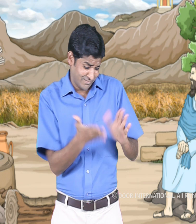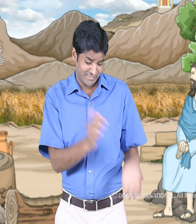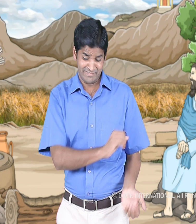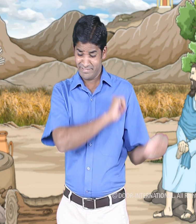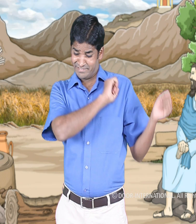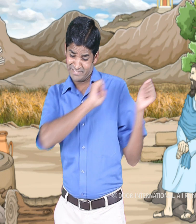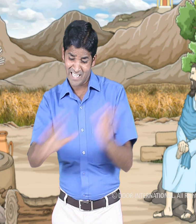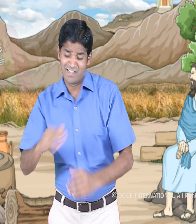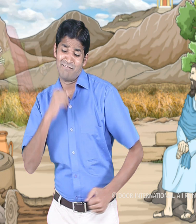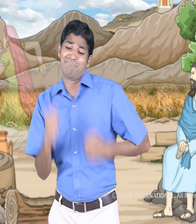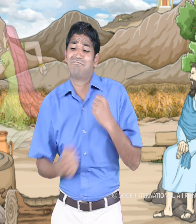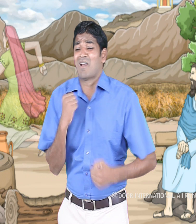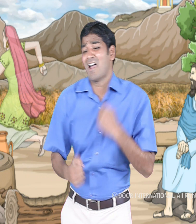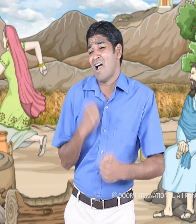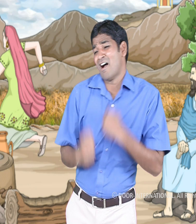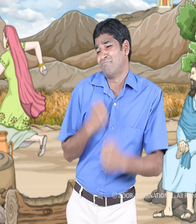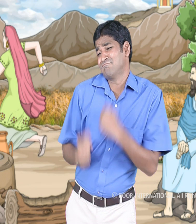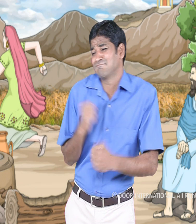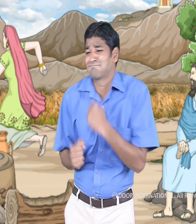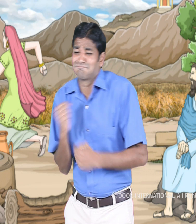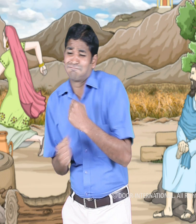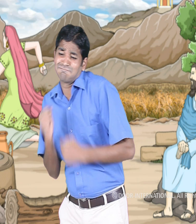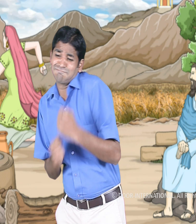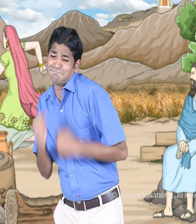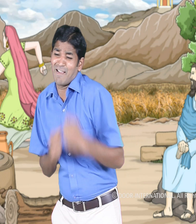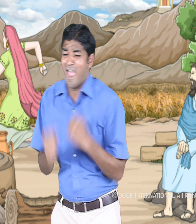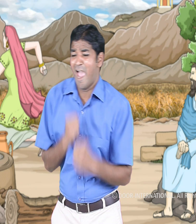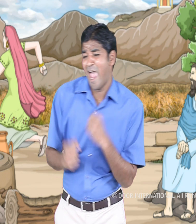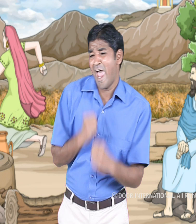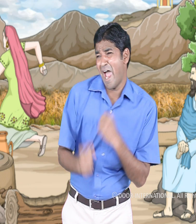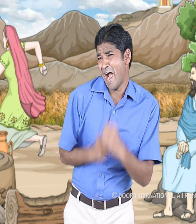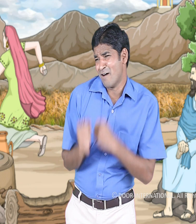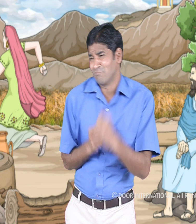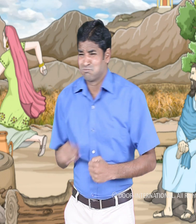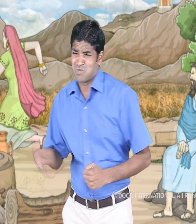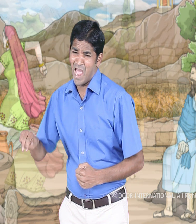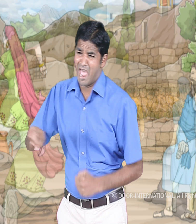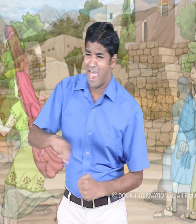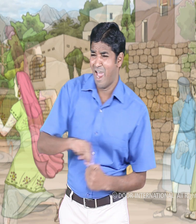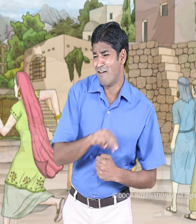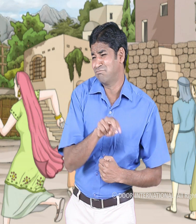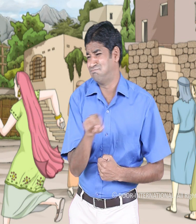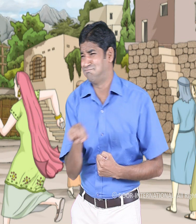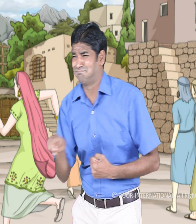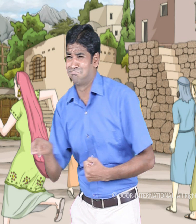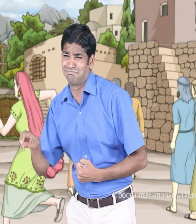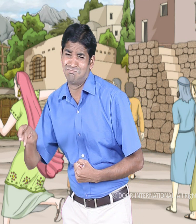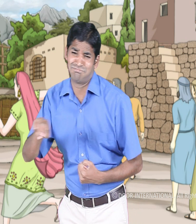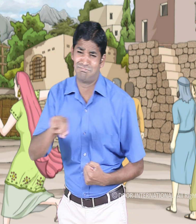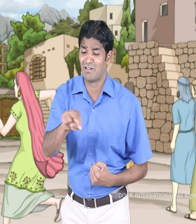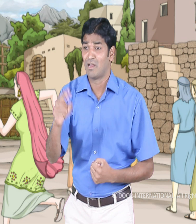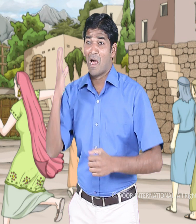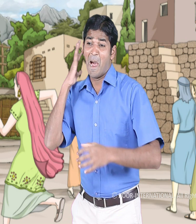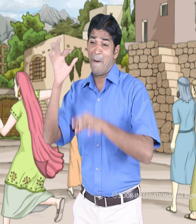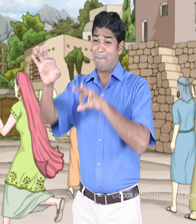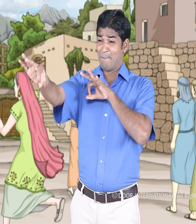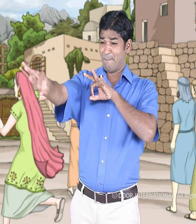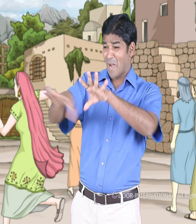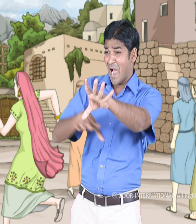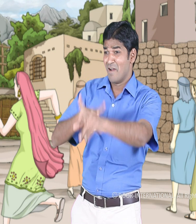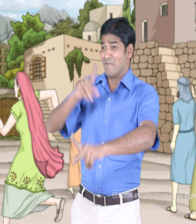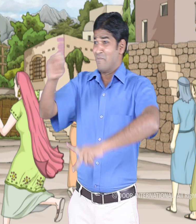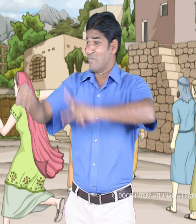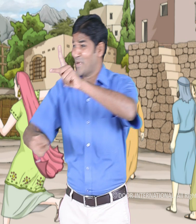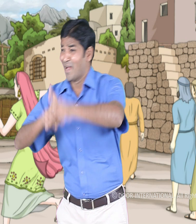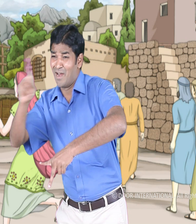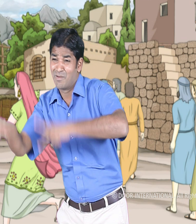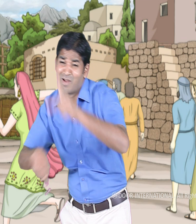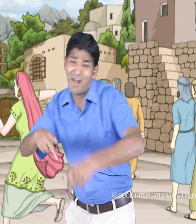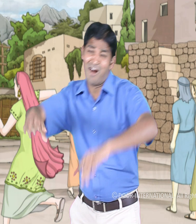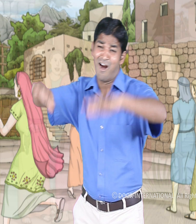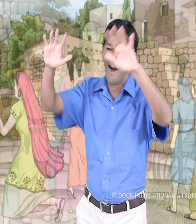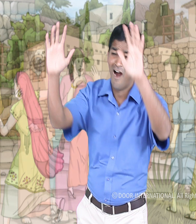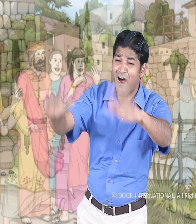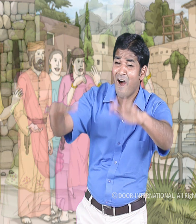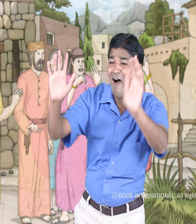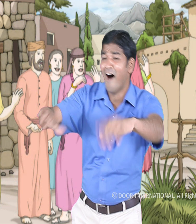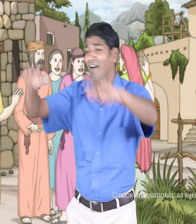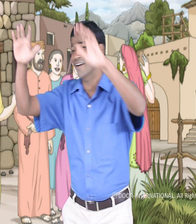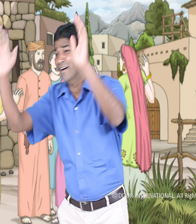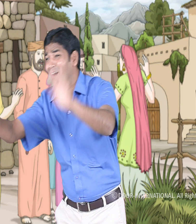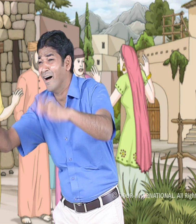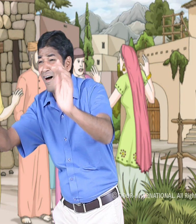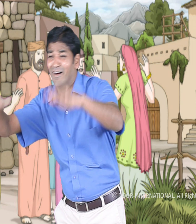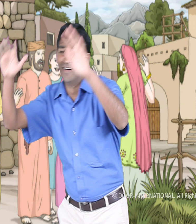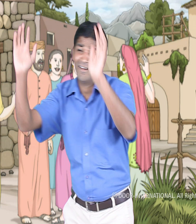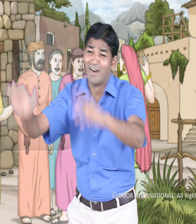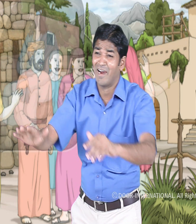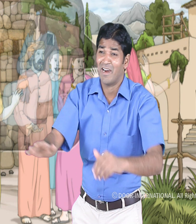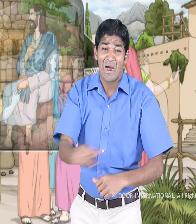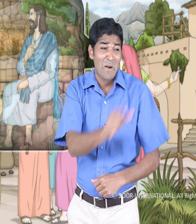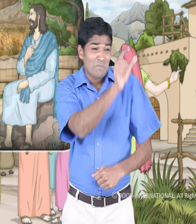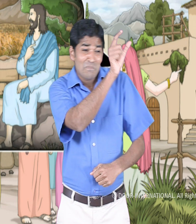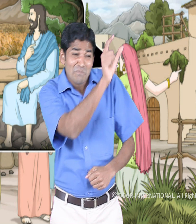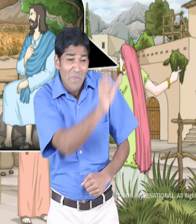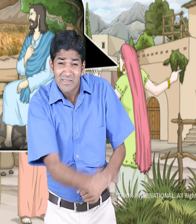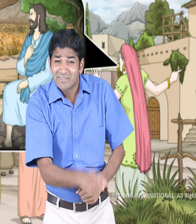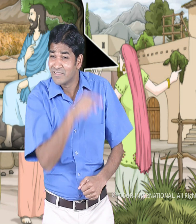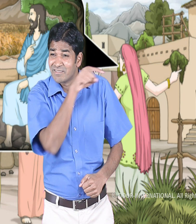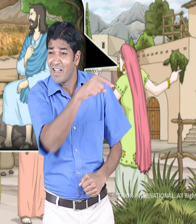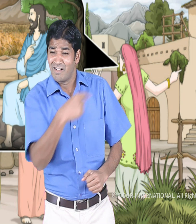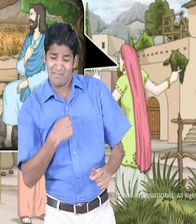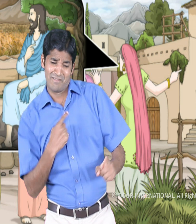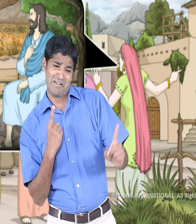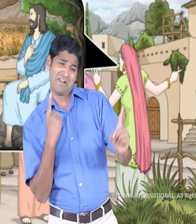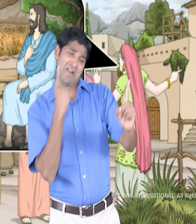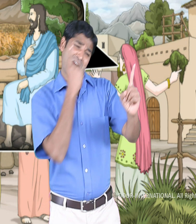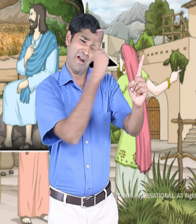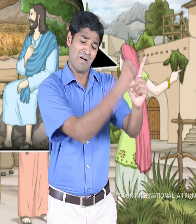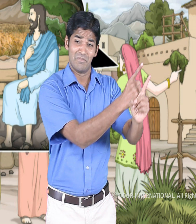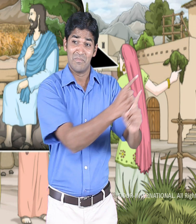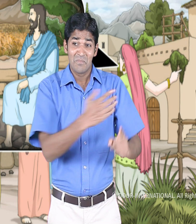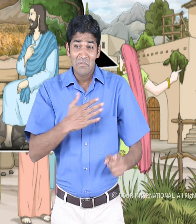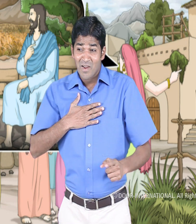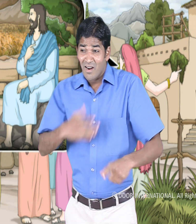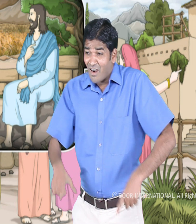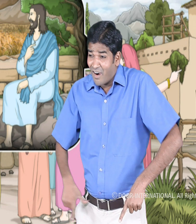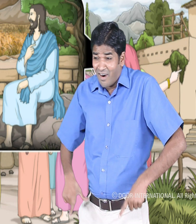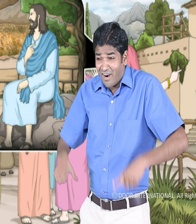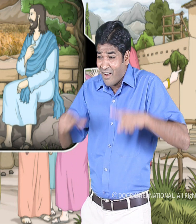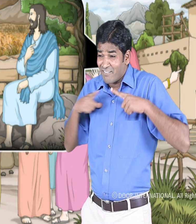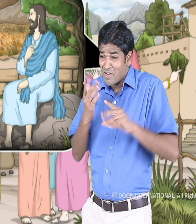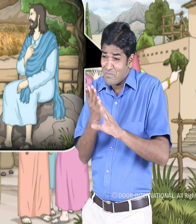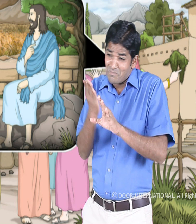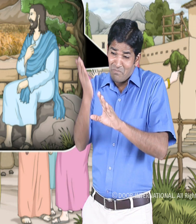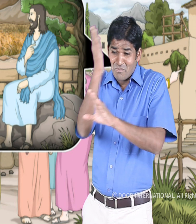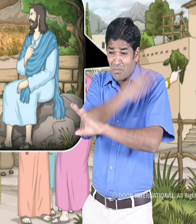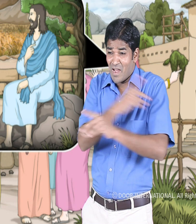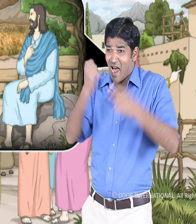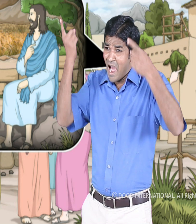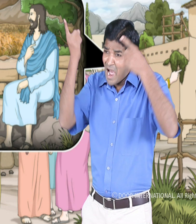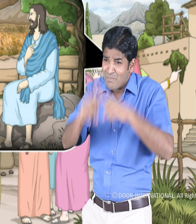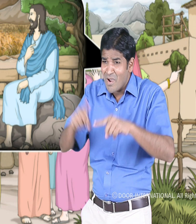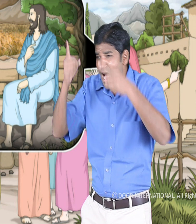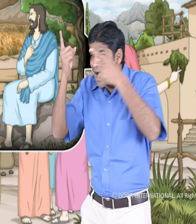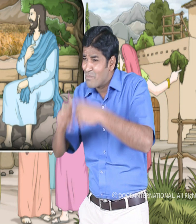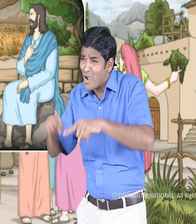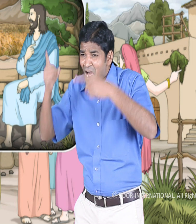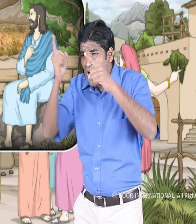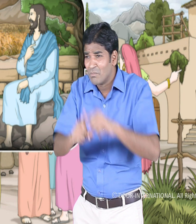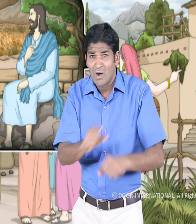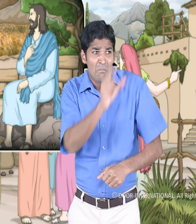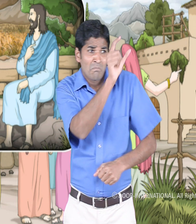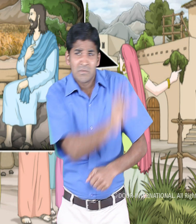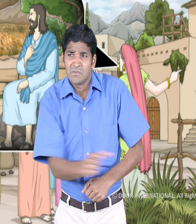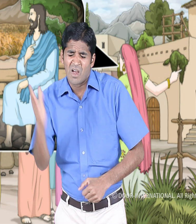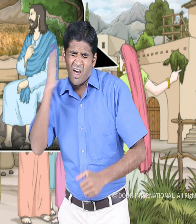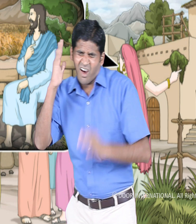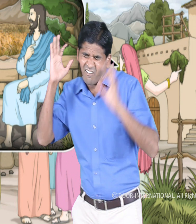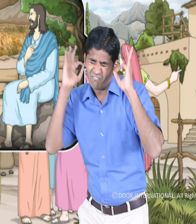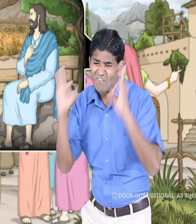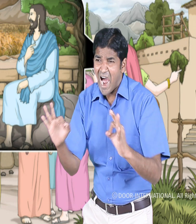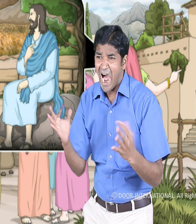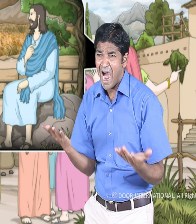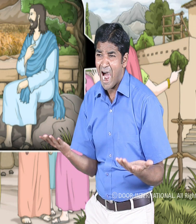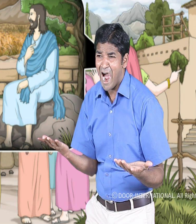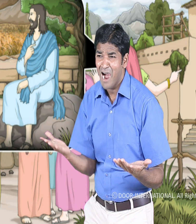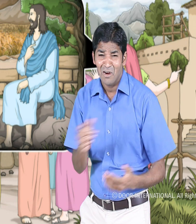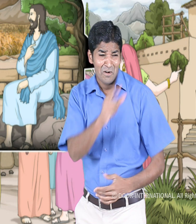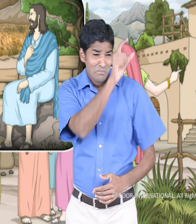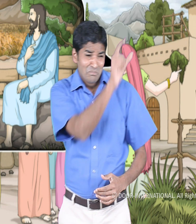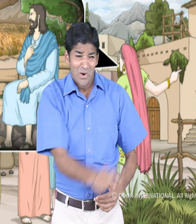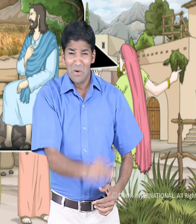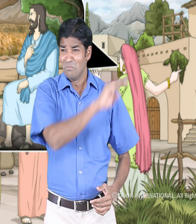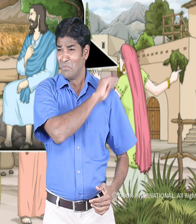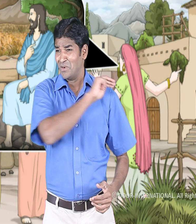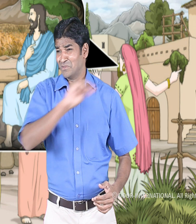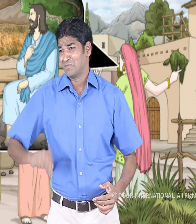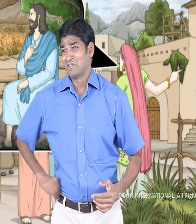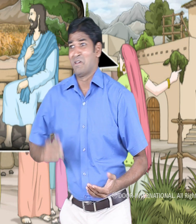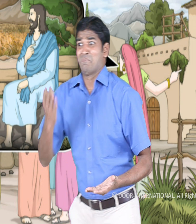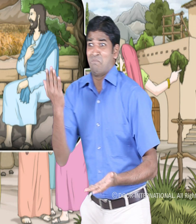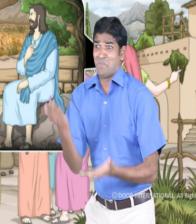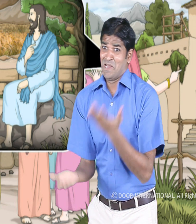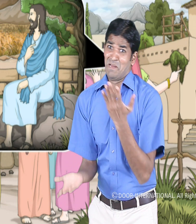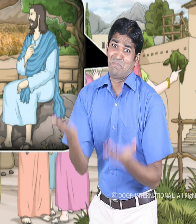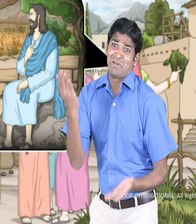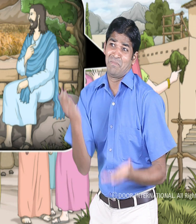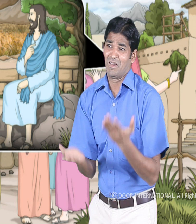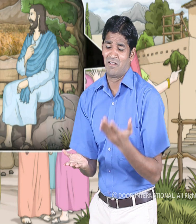Then the woman left her water jar, went back into the town, and said to the people, “Come, see a man who told me everything I ever did.